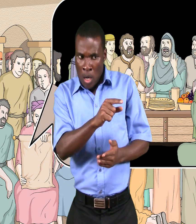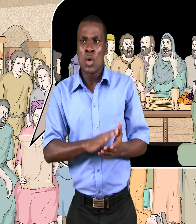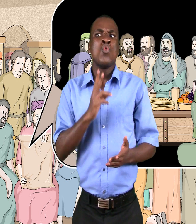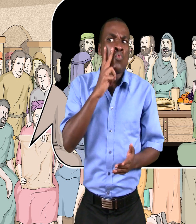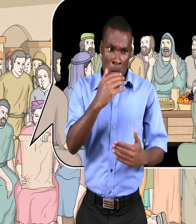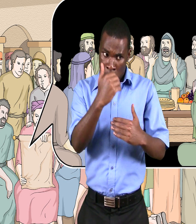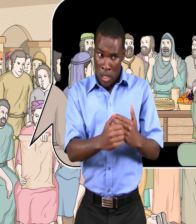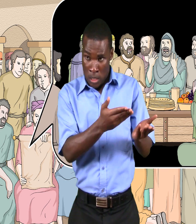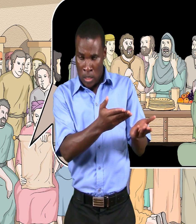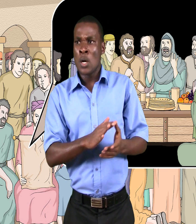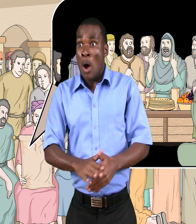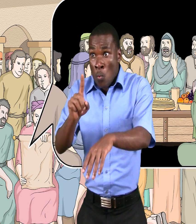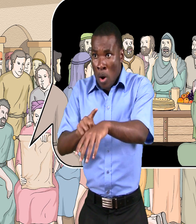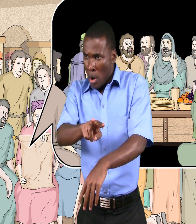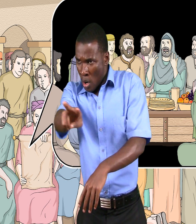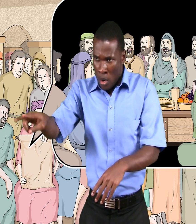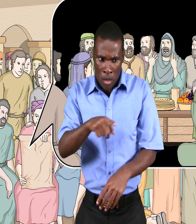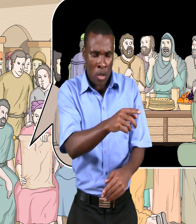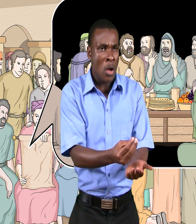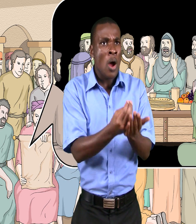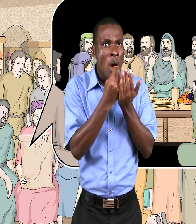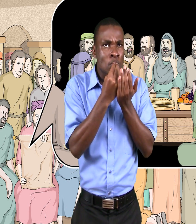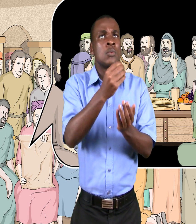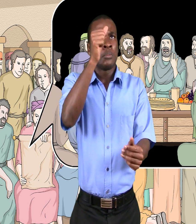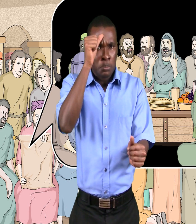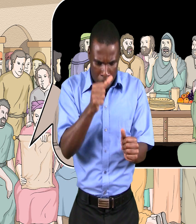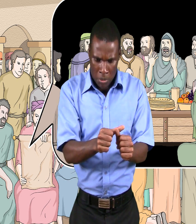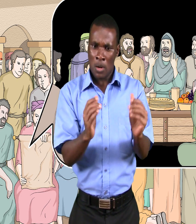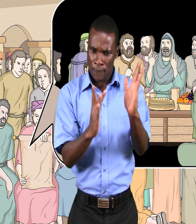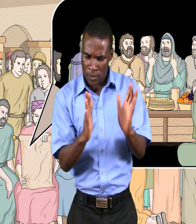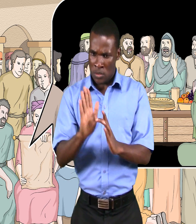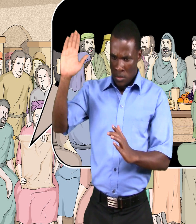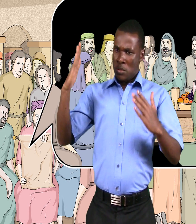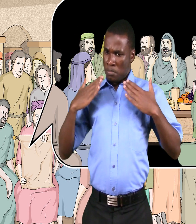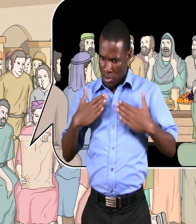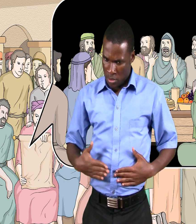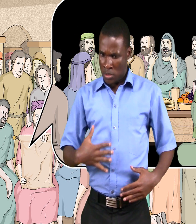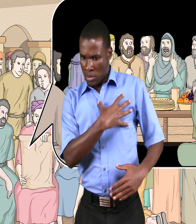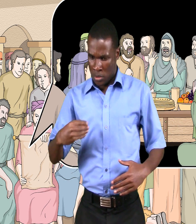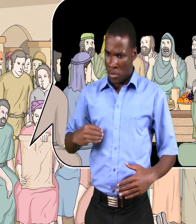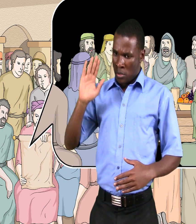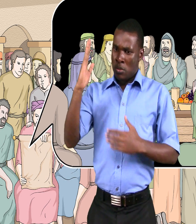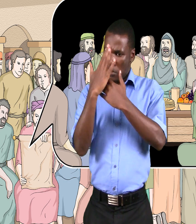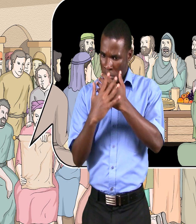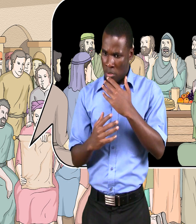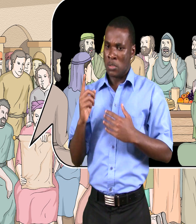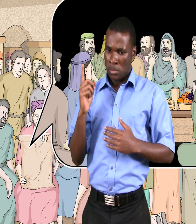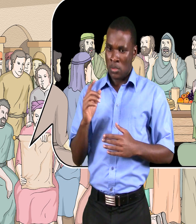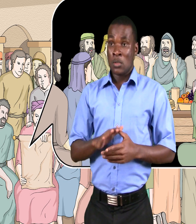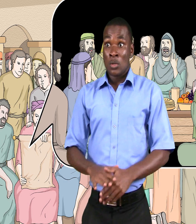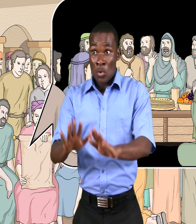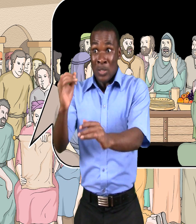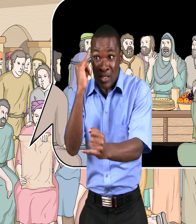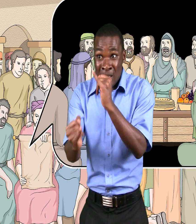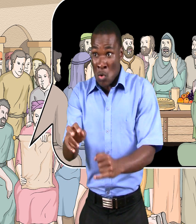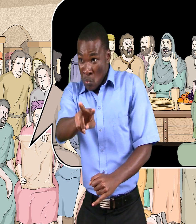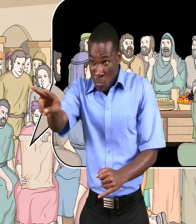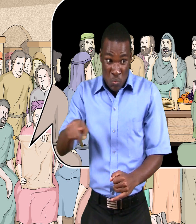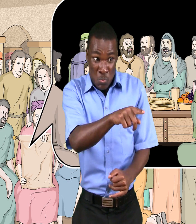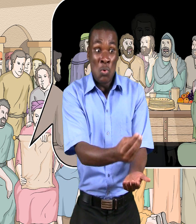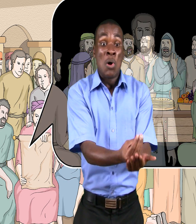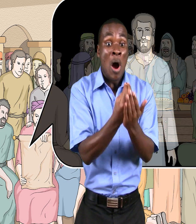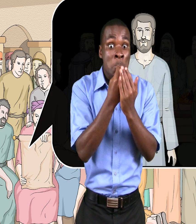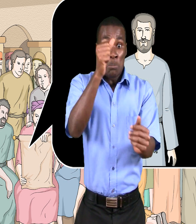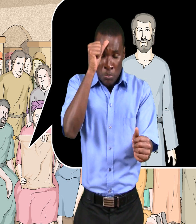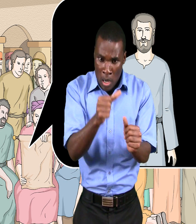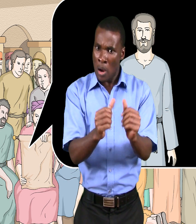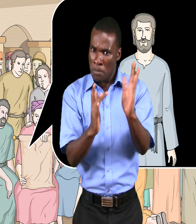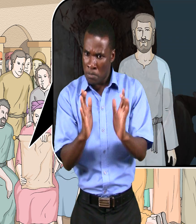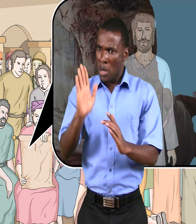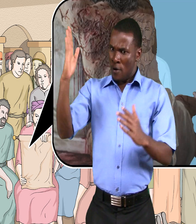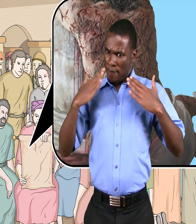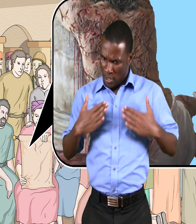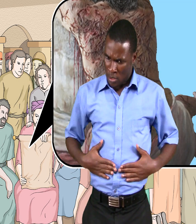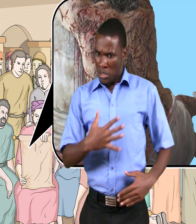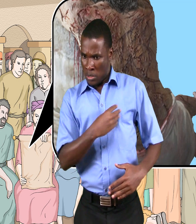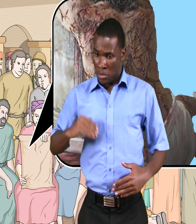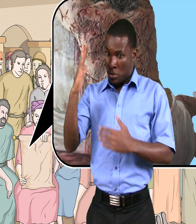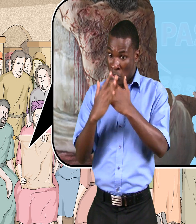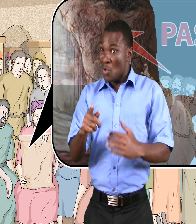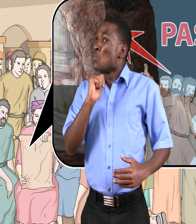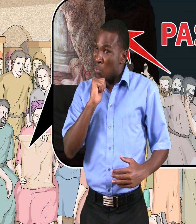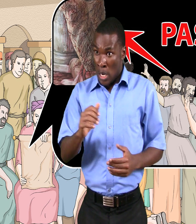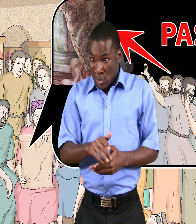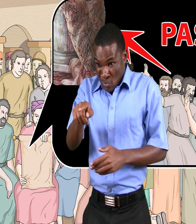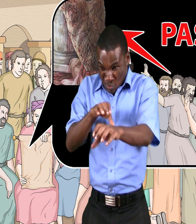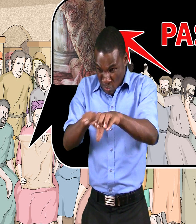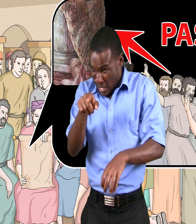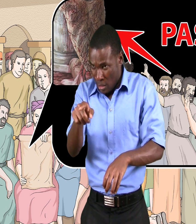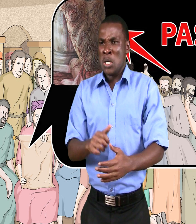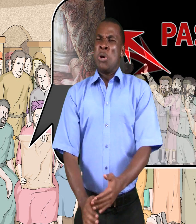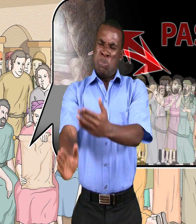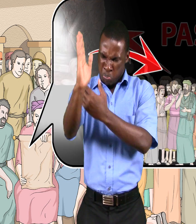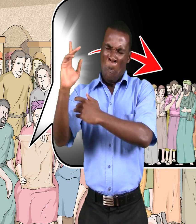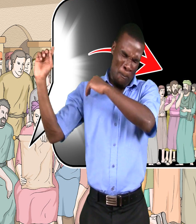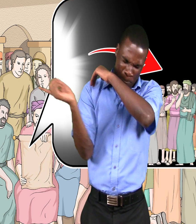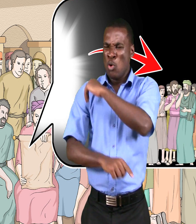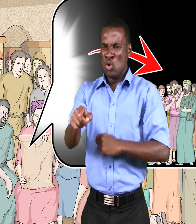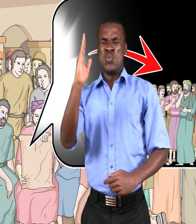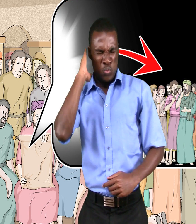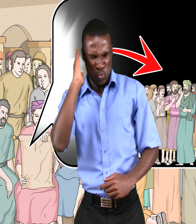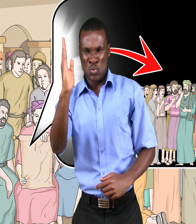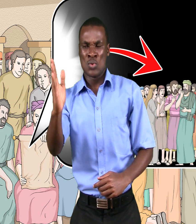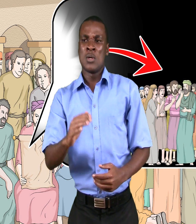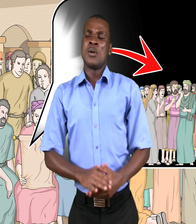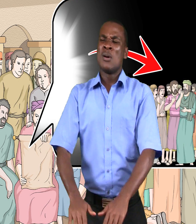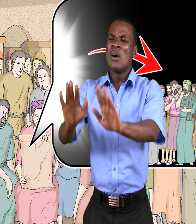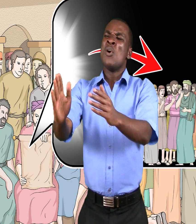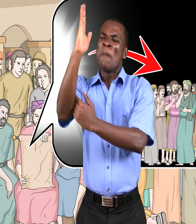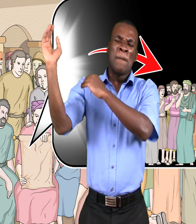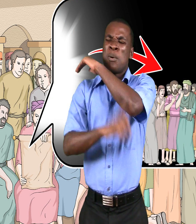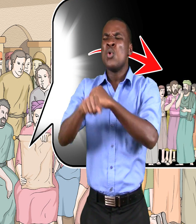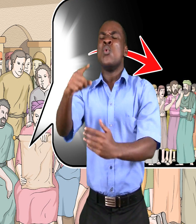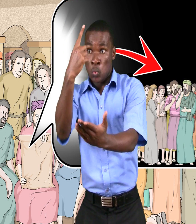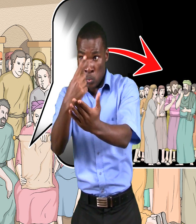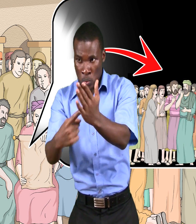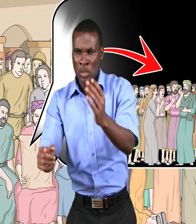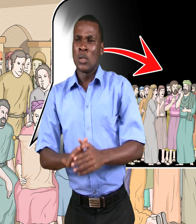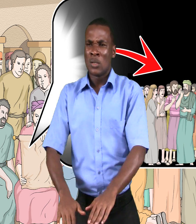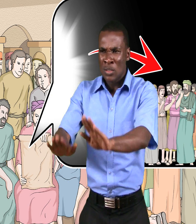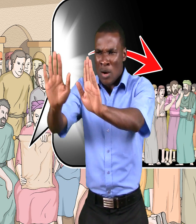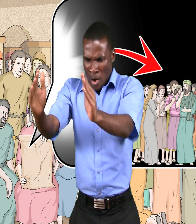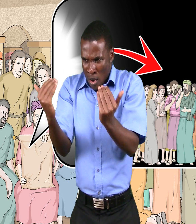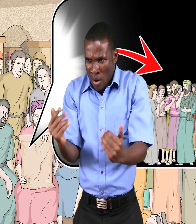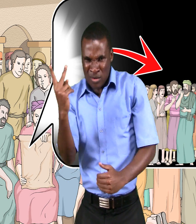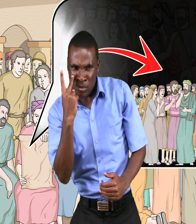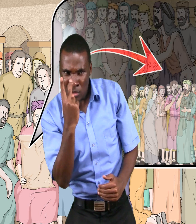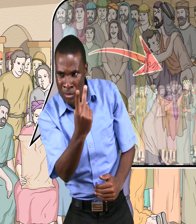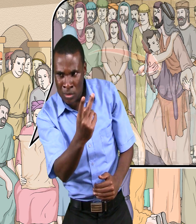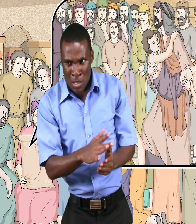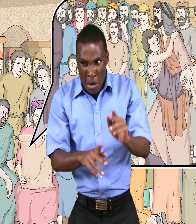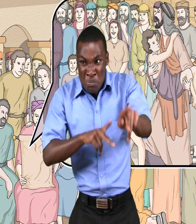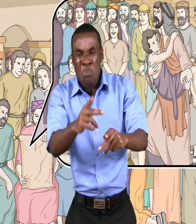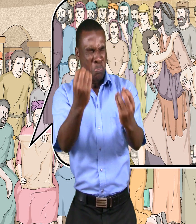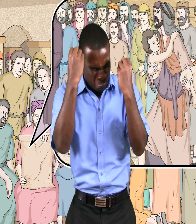For anyone who eats and drinks without recognizing the body eats and drinks judgment on himself.